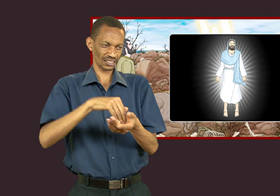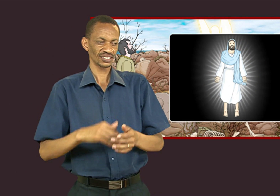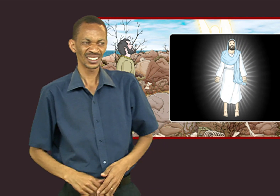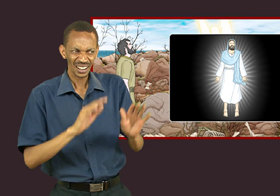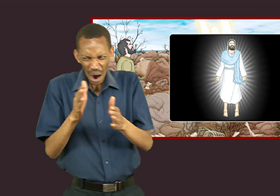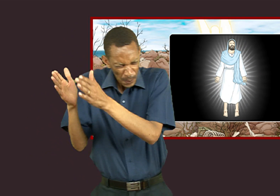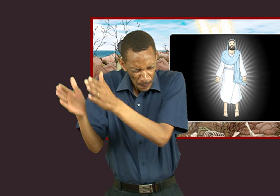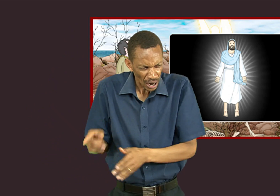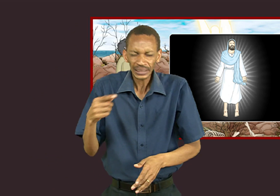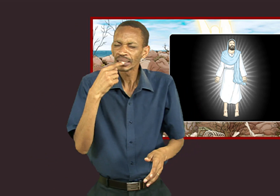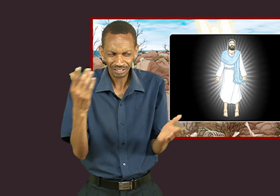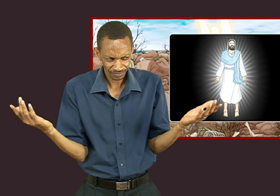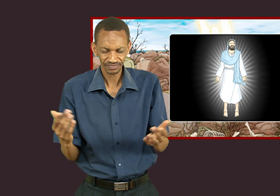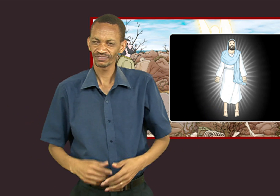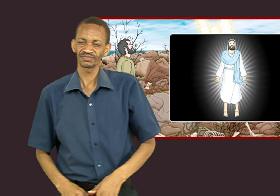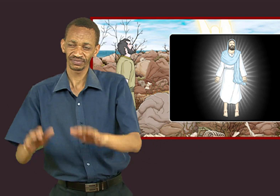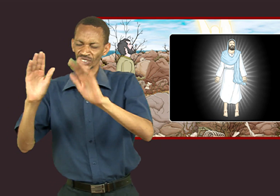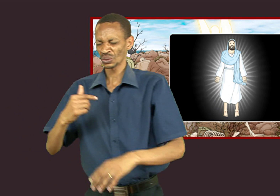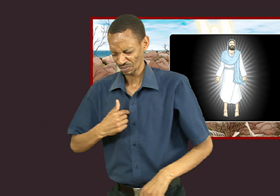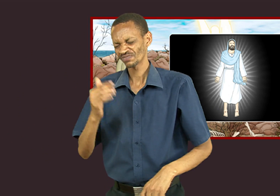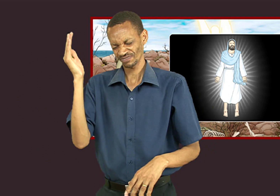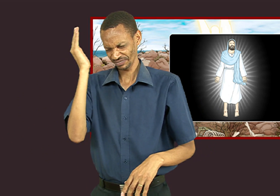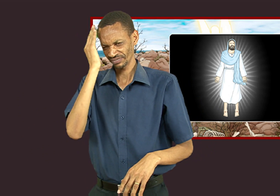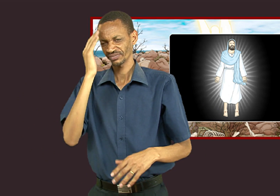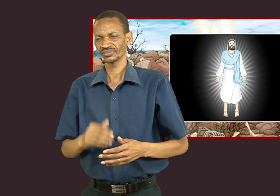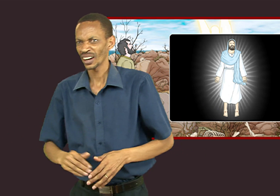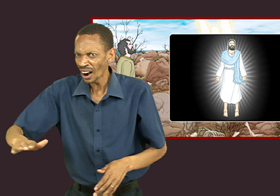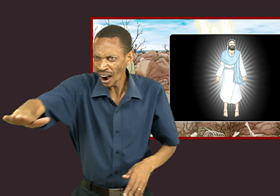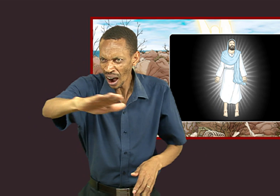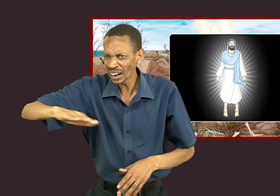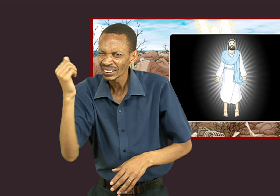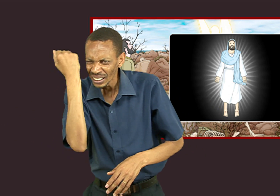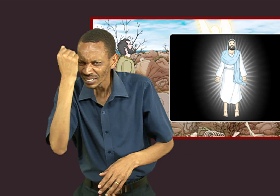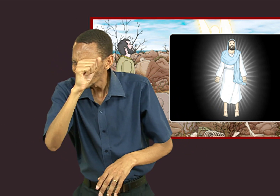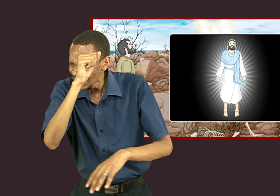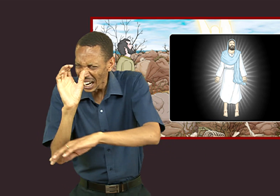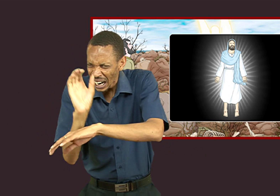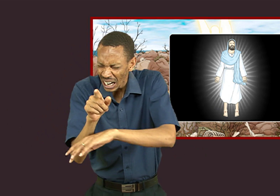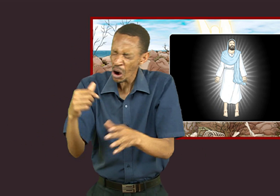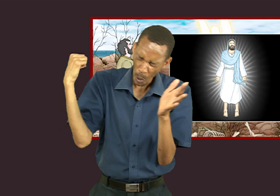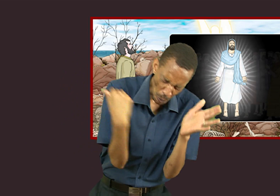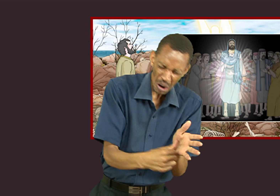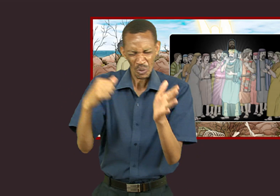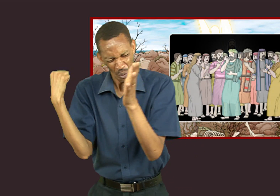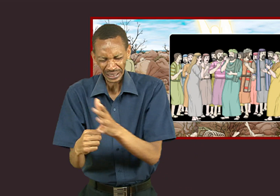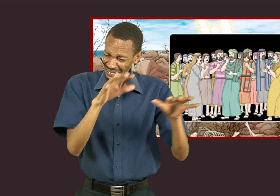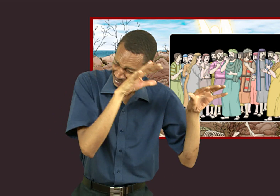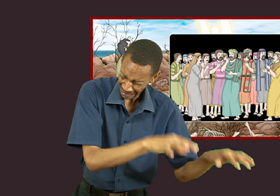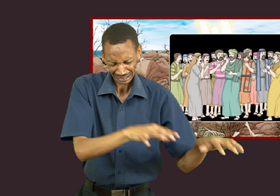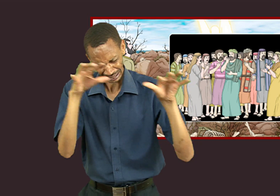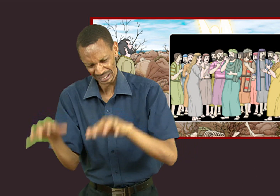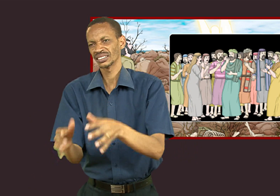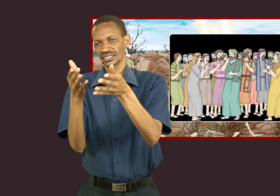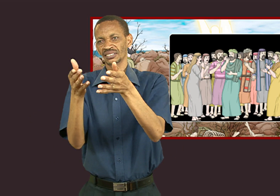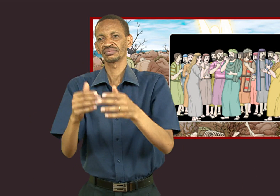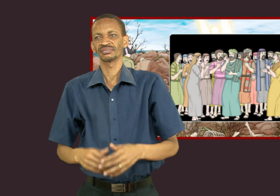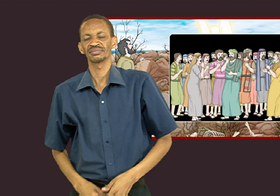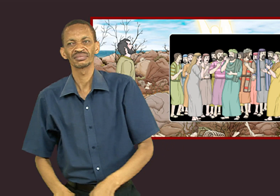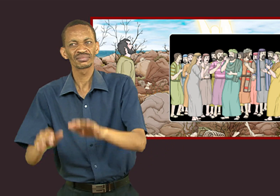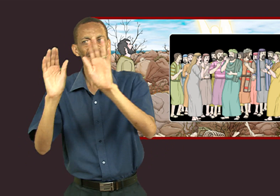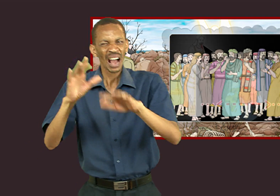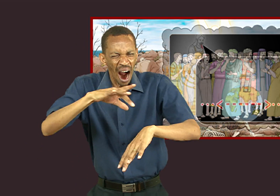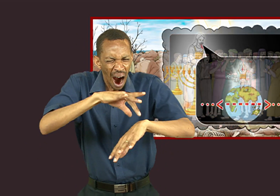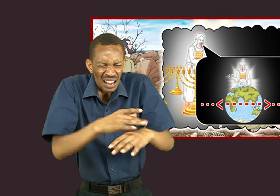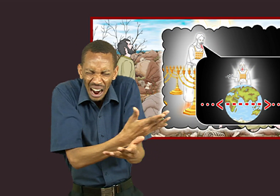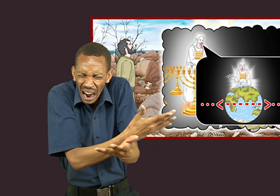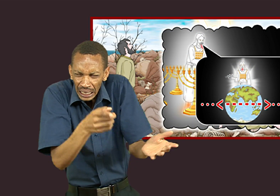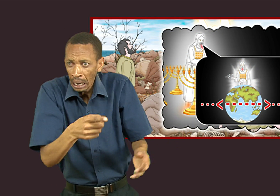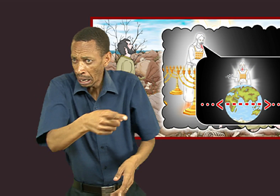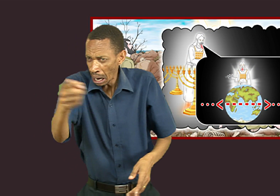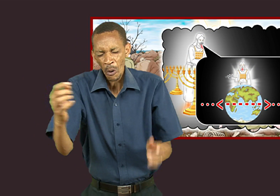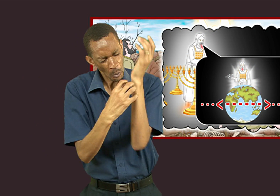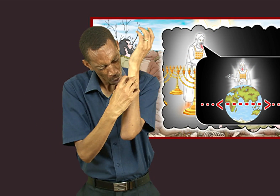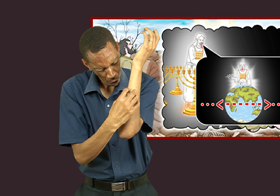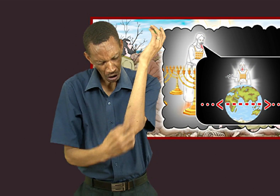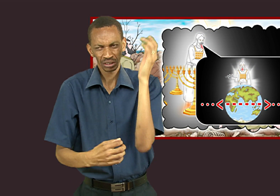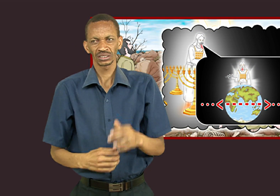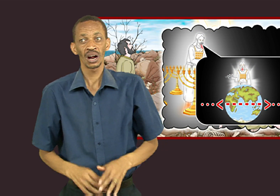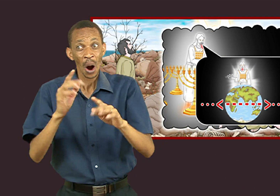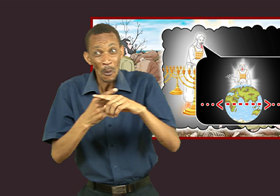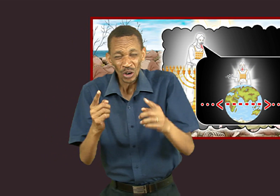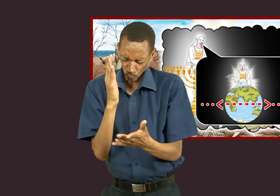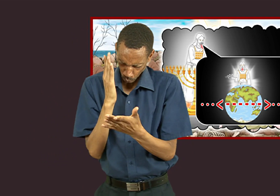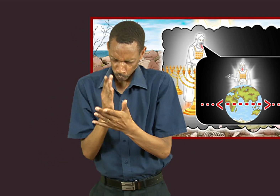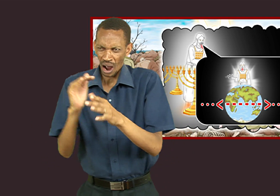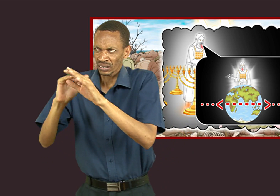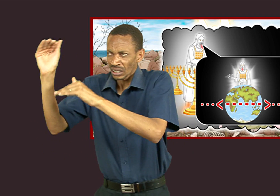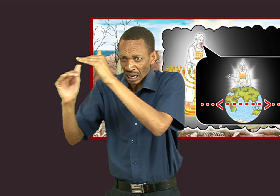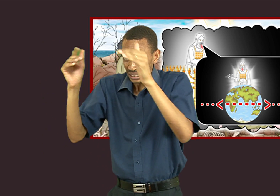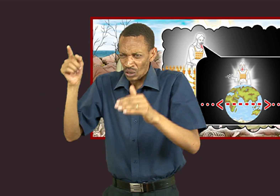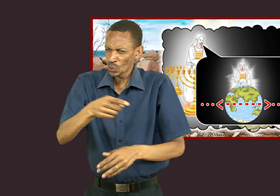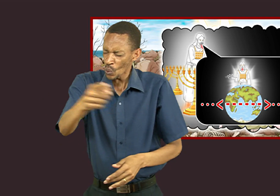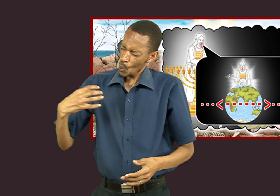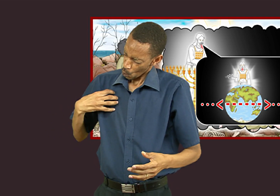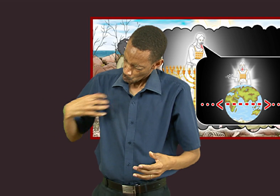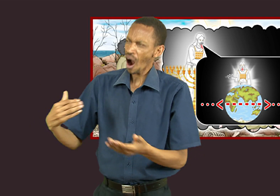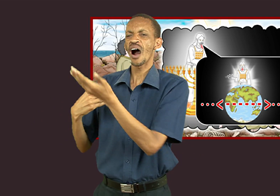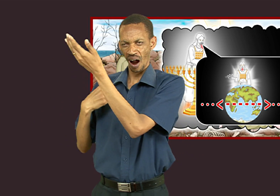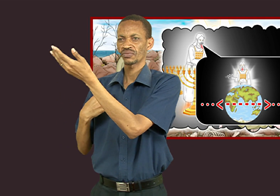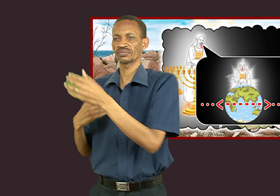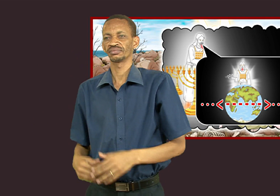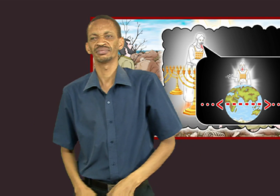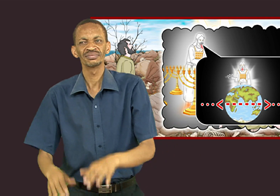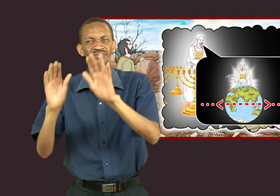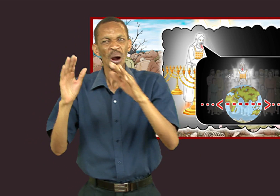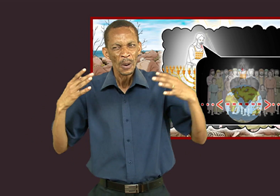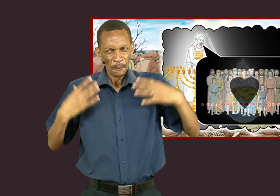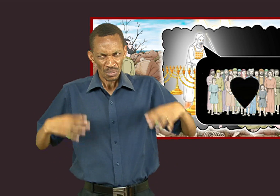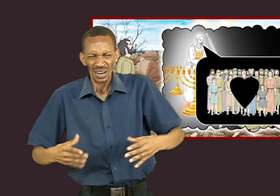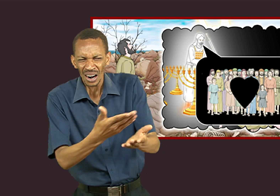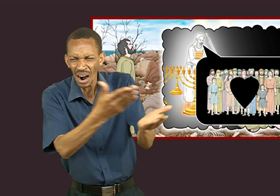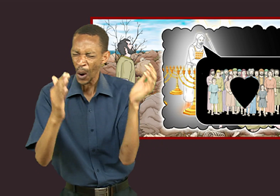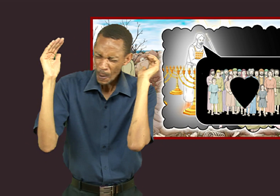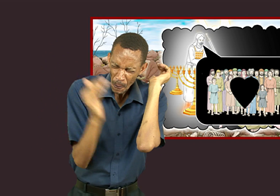I know your affliction and your poverty—though you are rich!